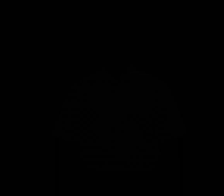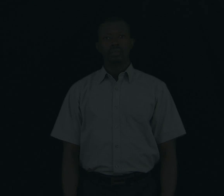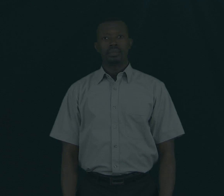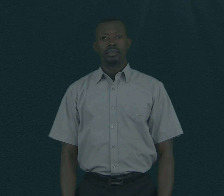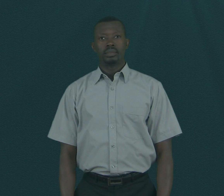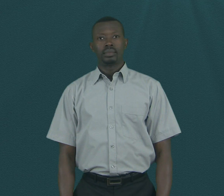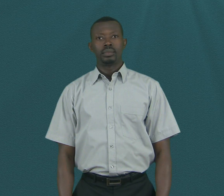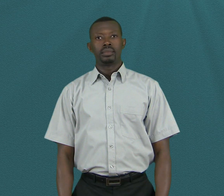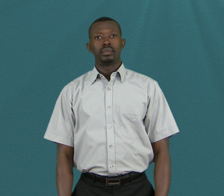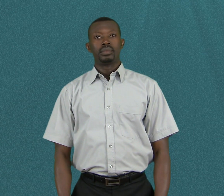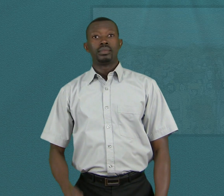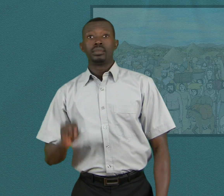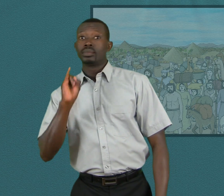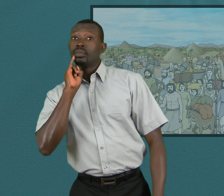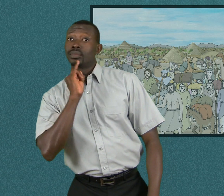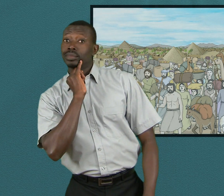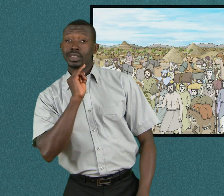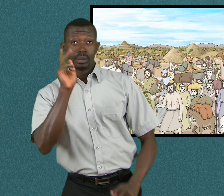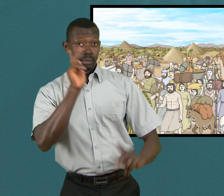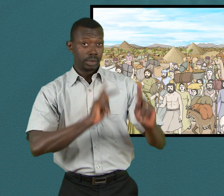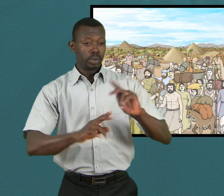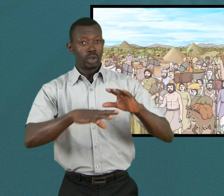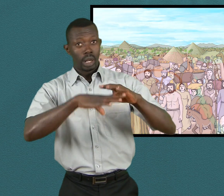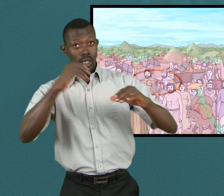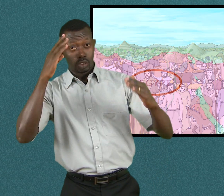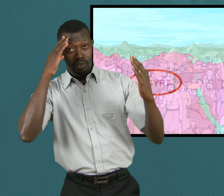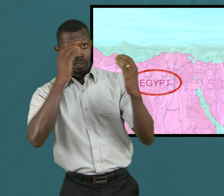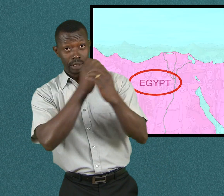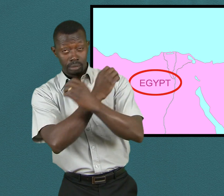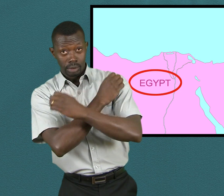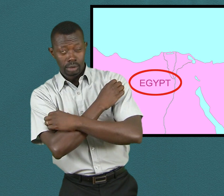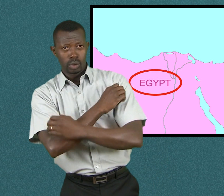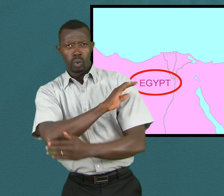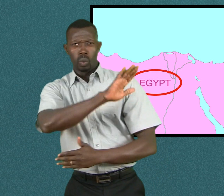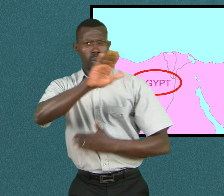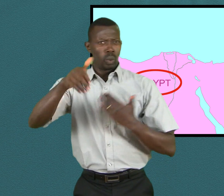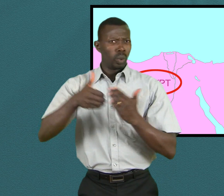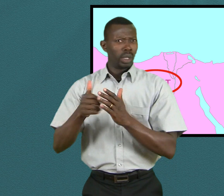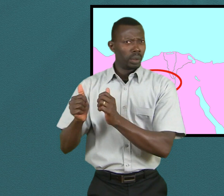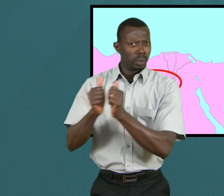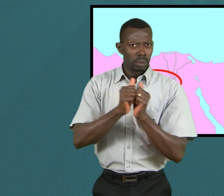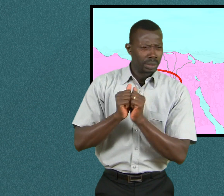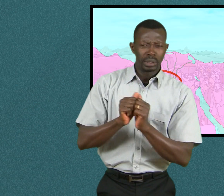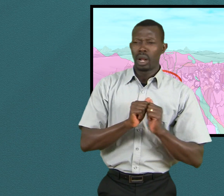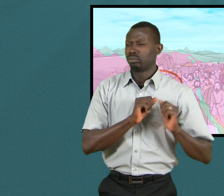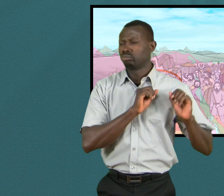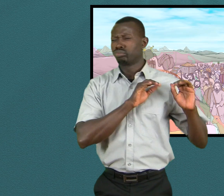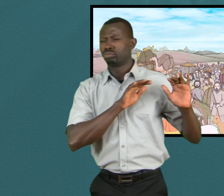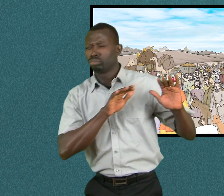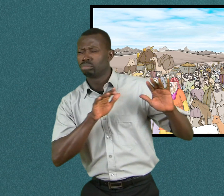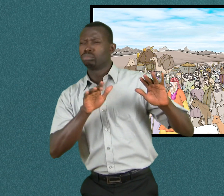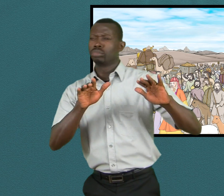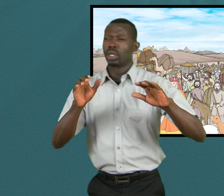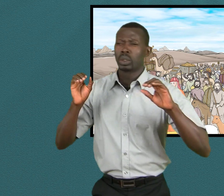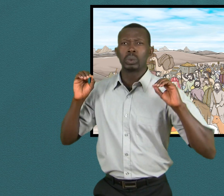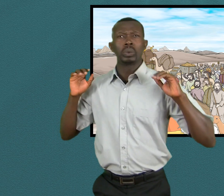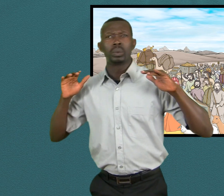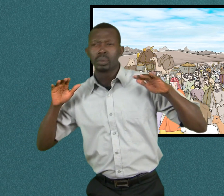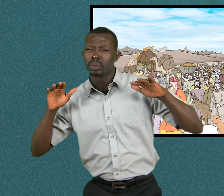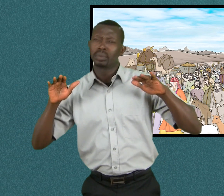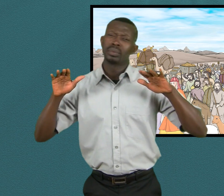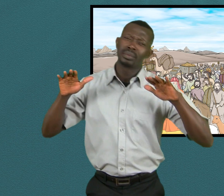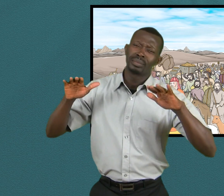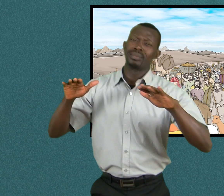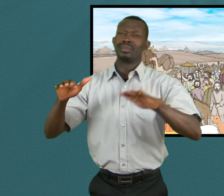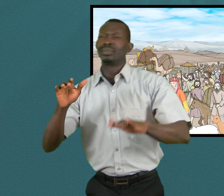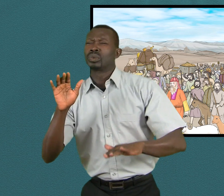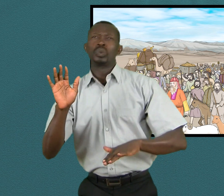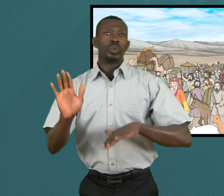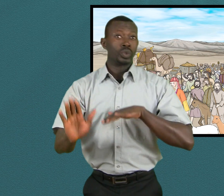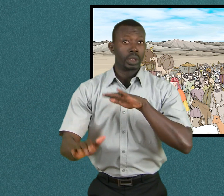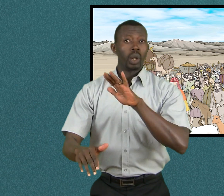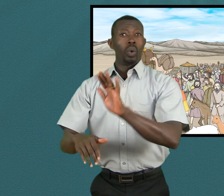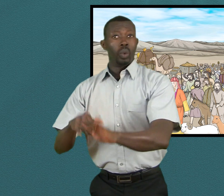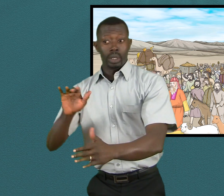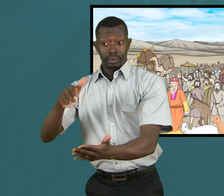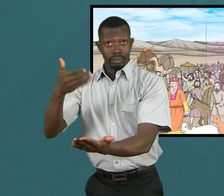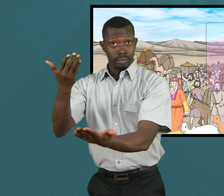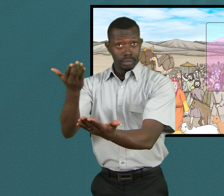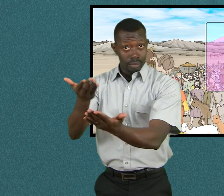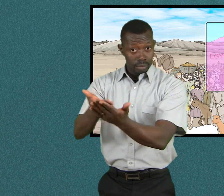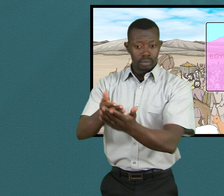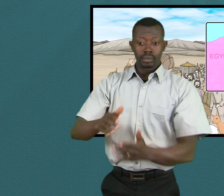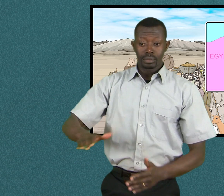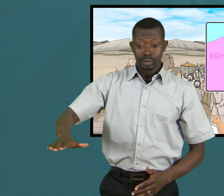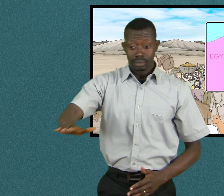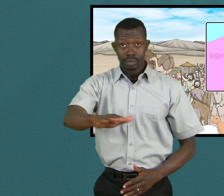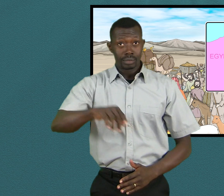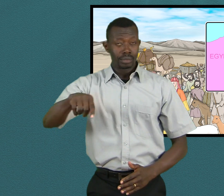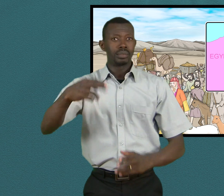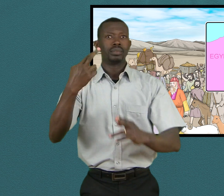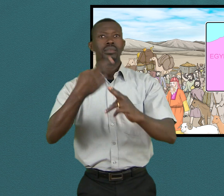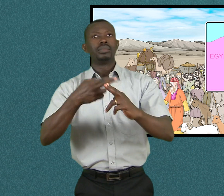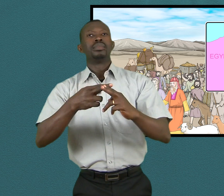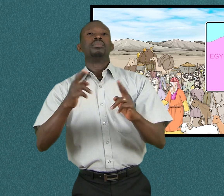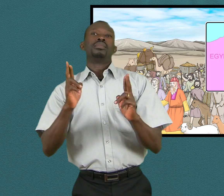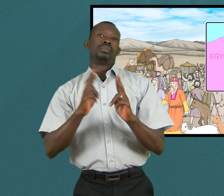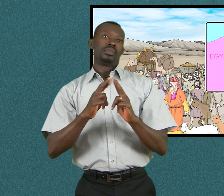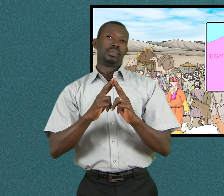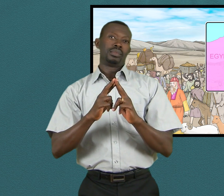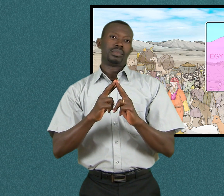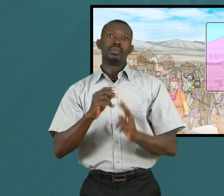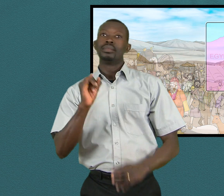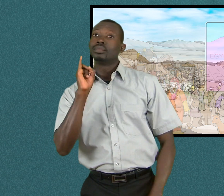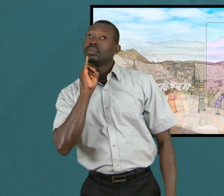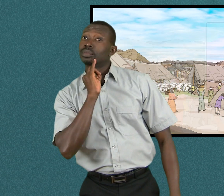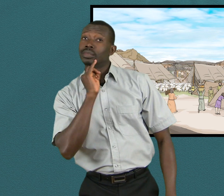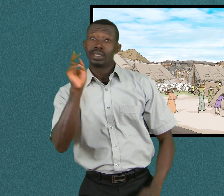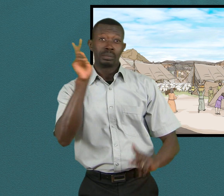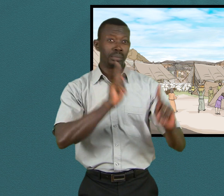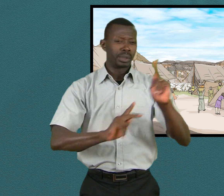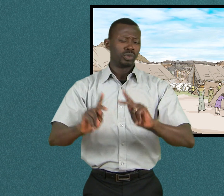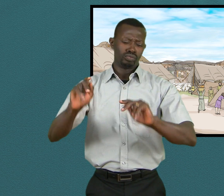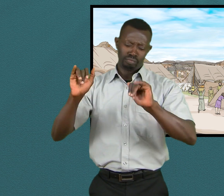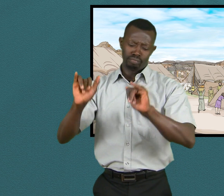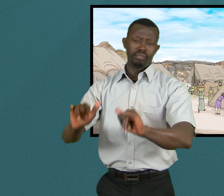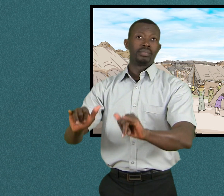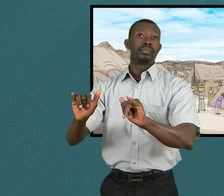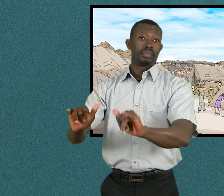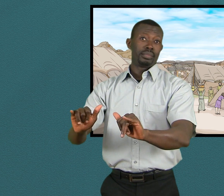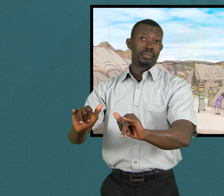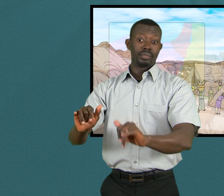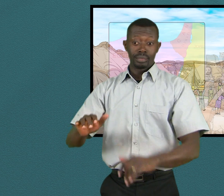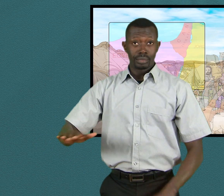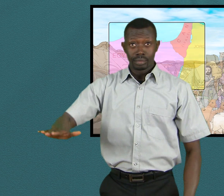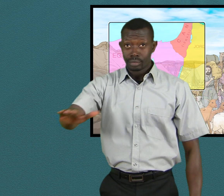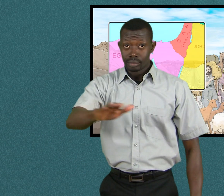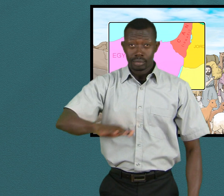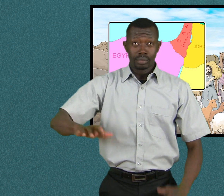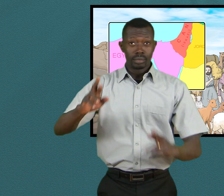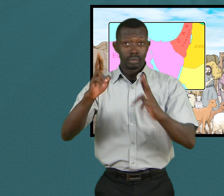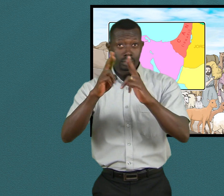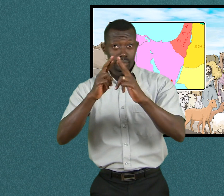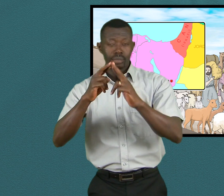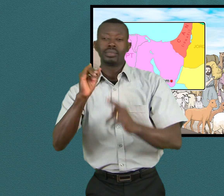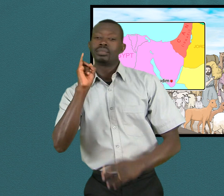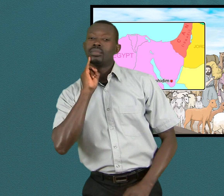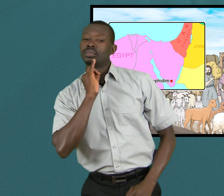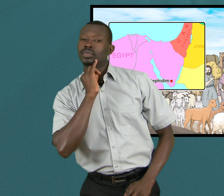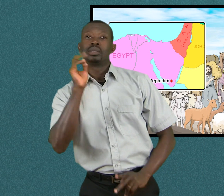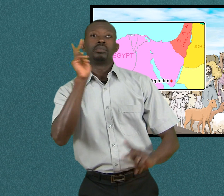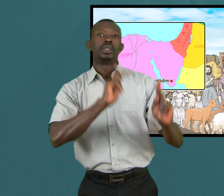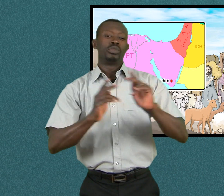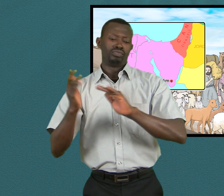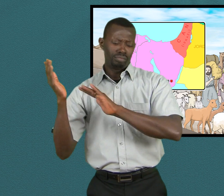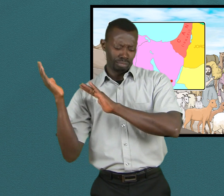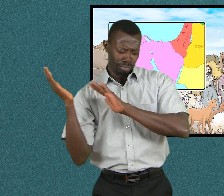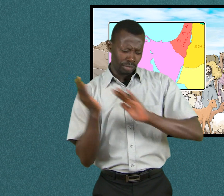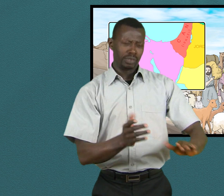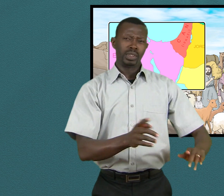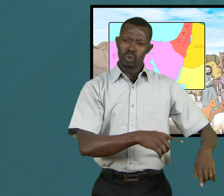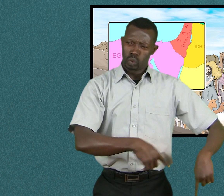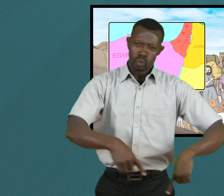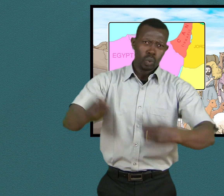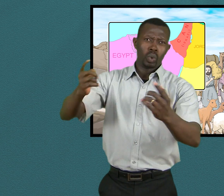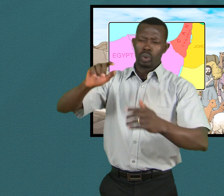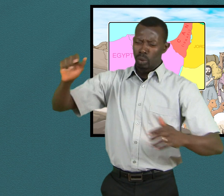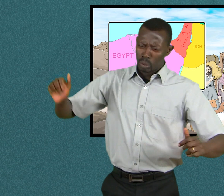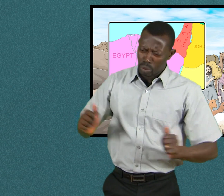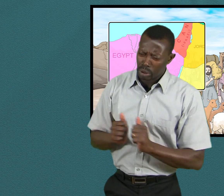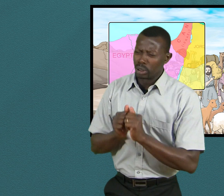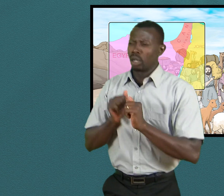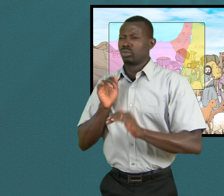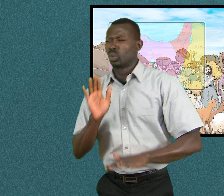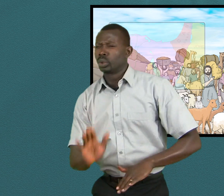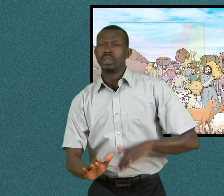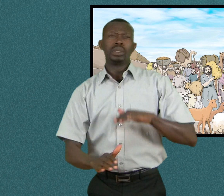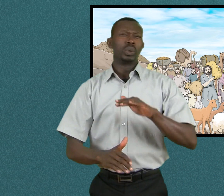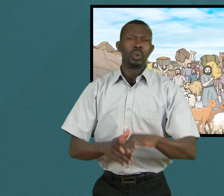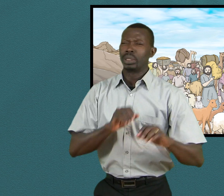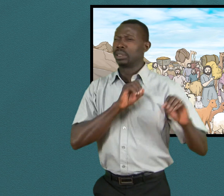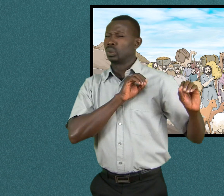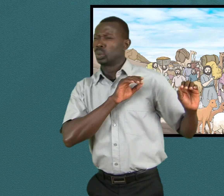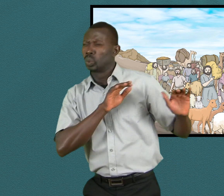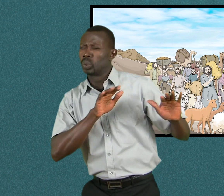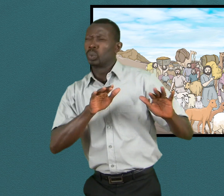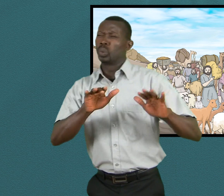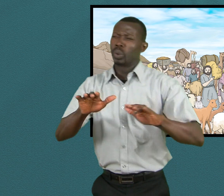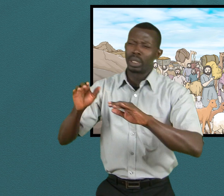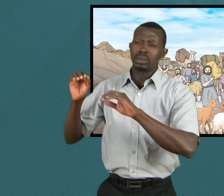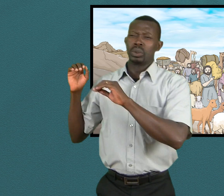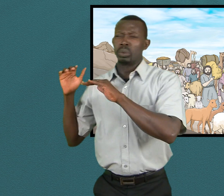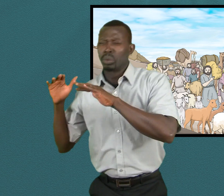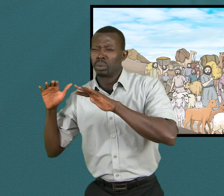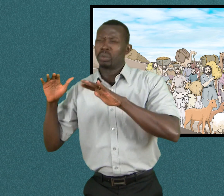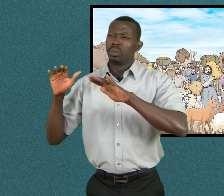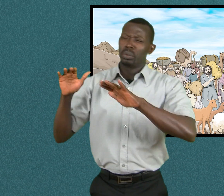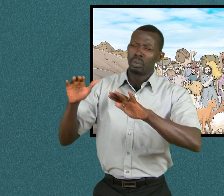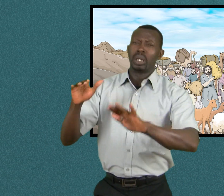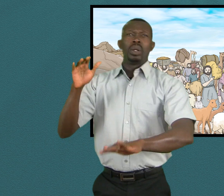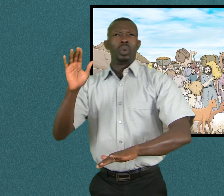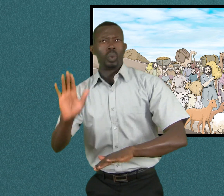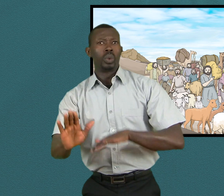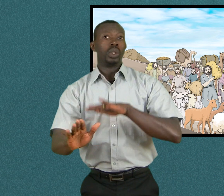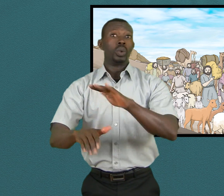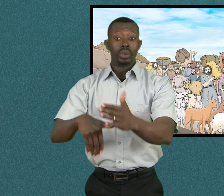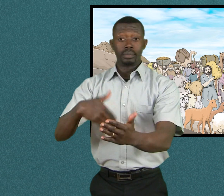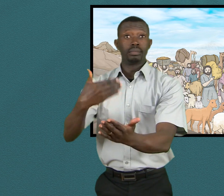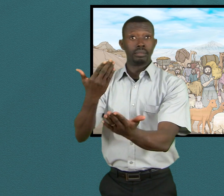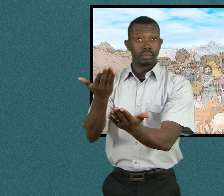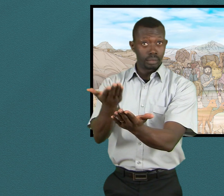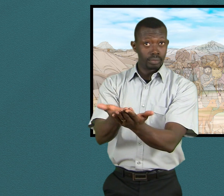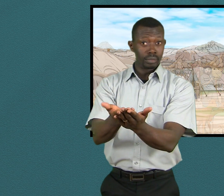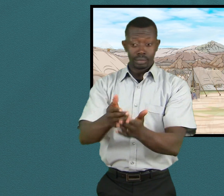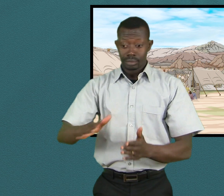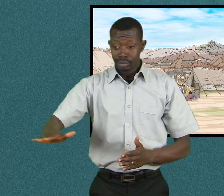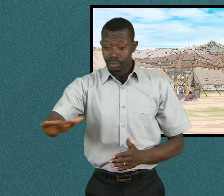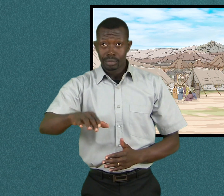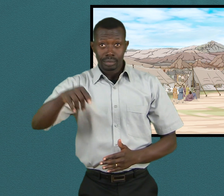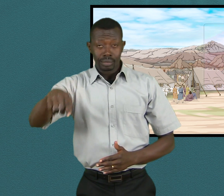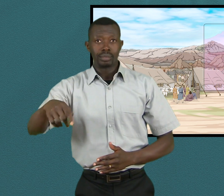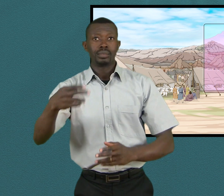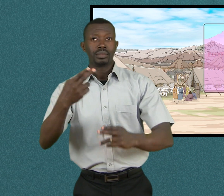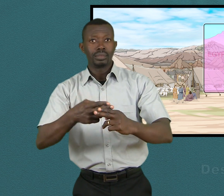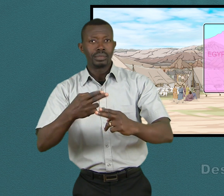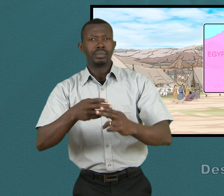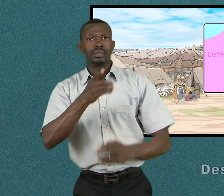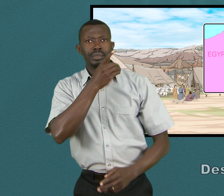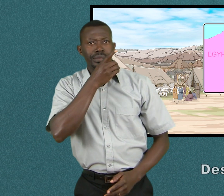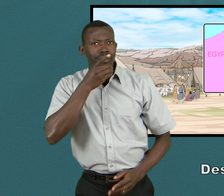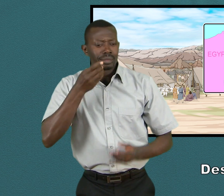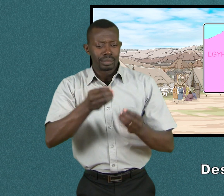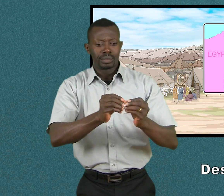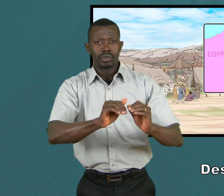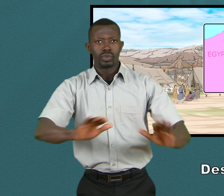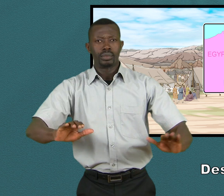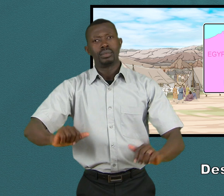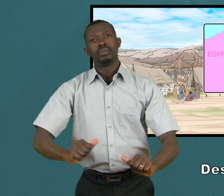In the third month, on the same day of the month that the Israelites had left the land of Egypt, they came to the Wilderness of Sinai.